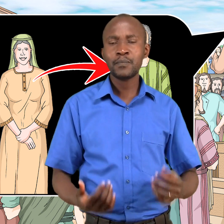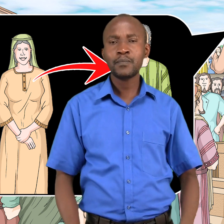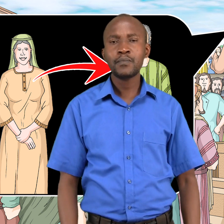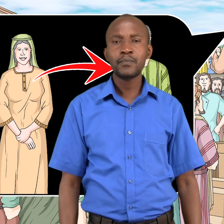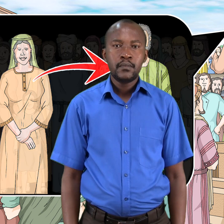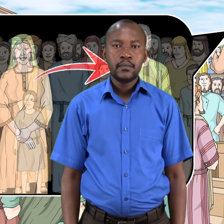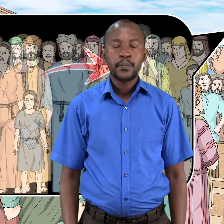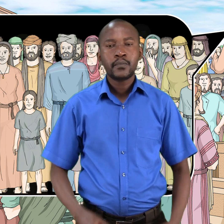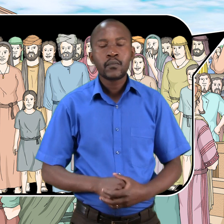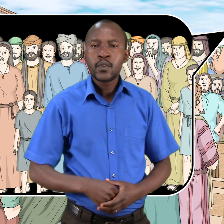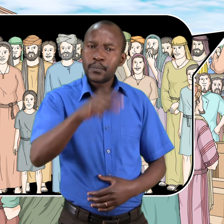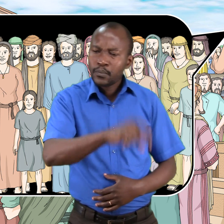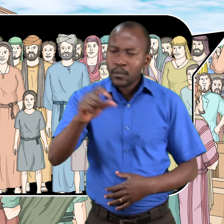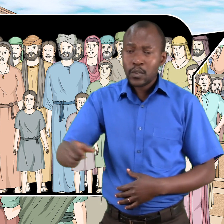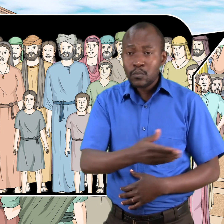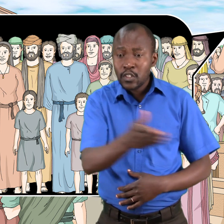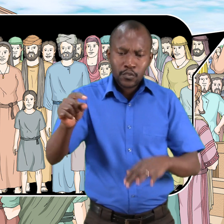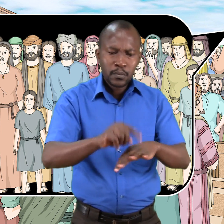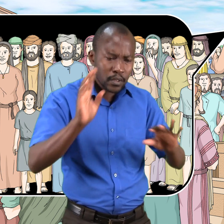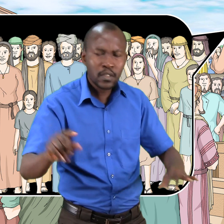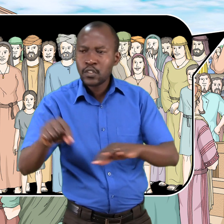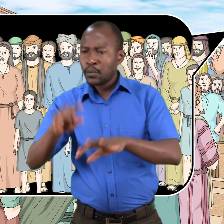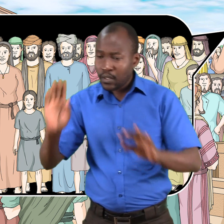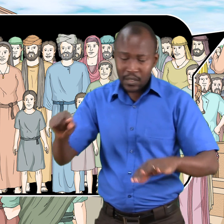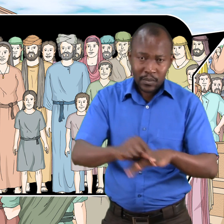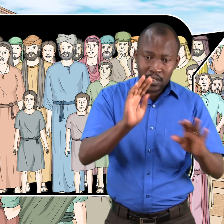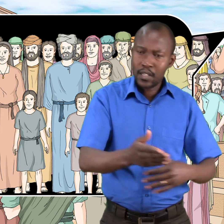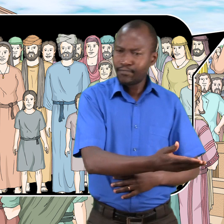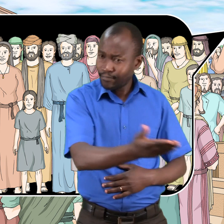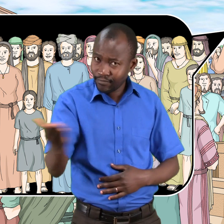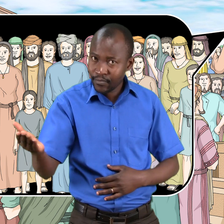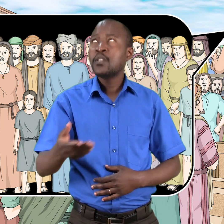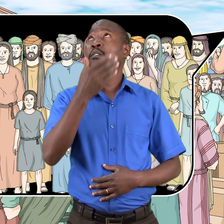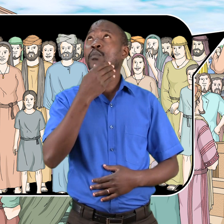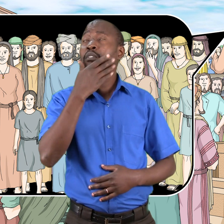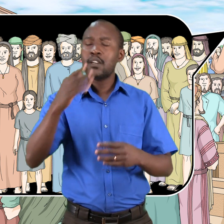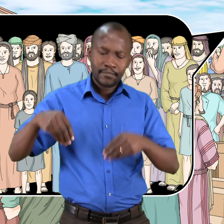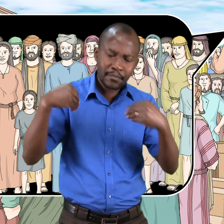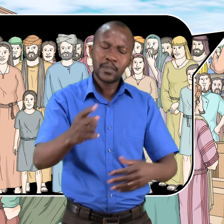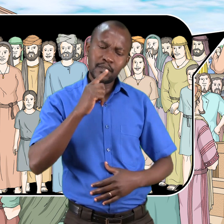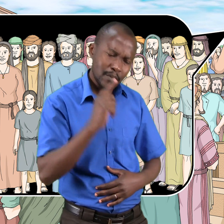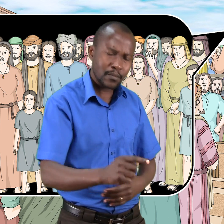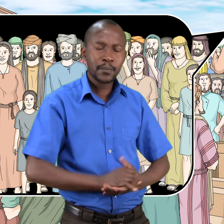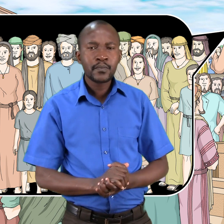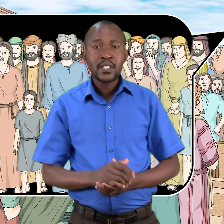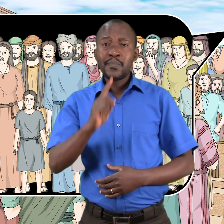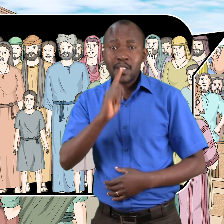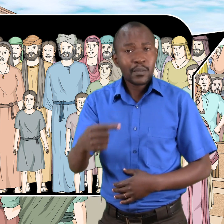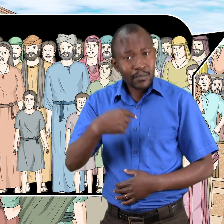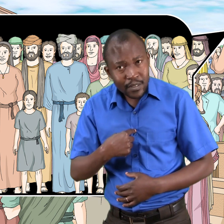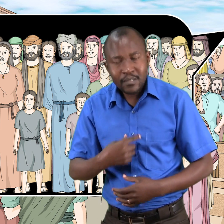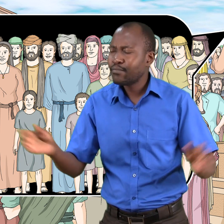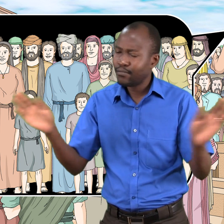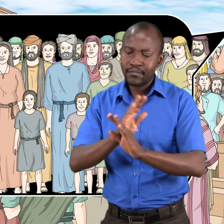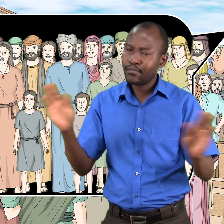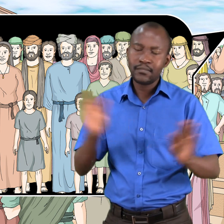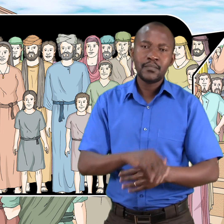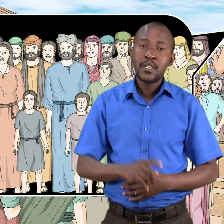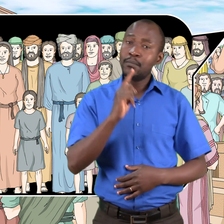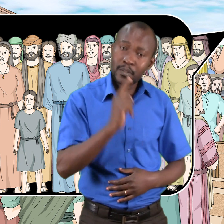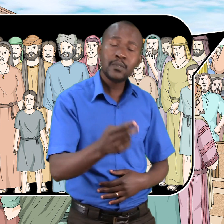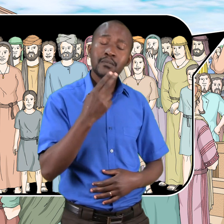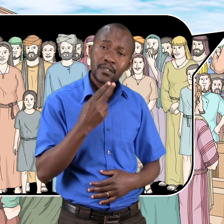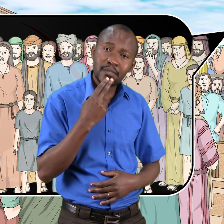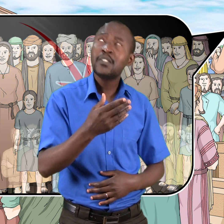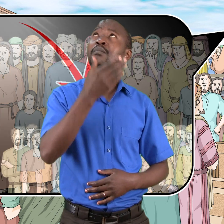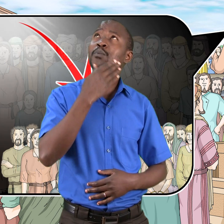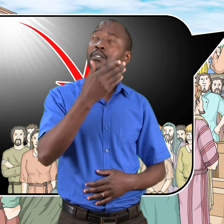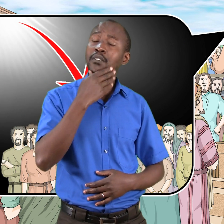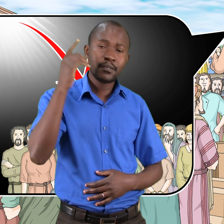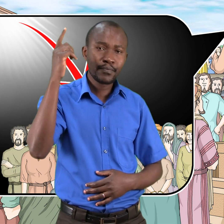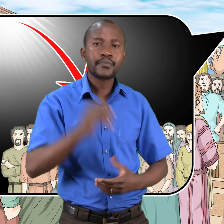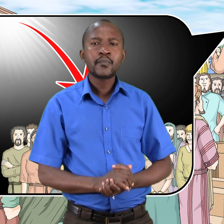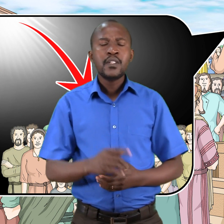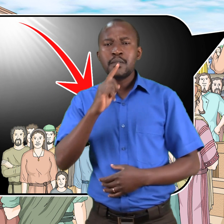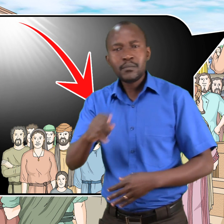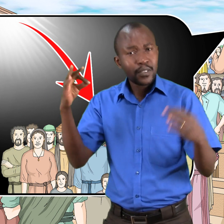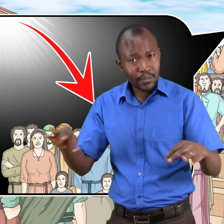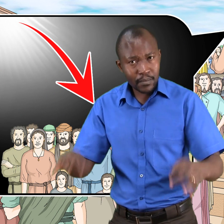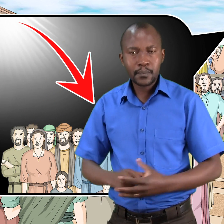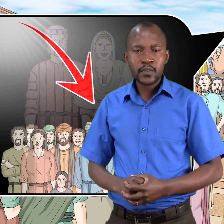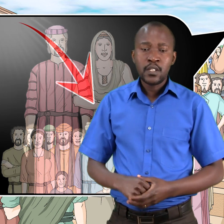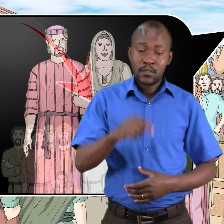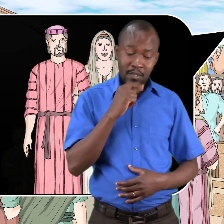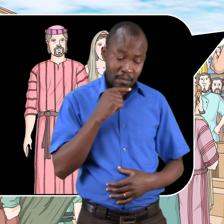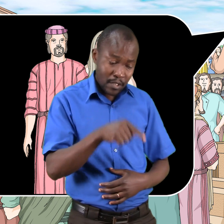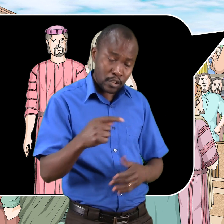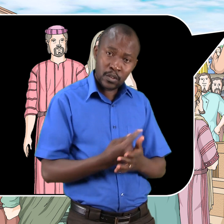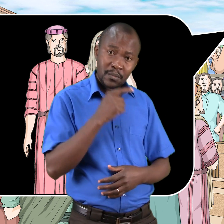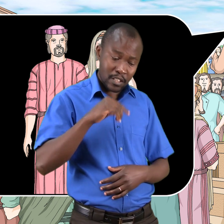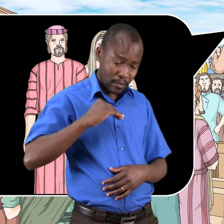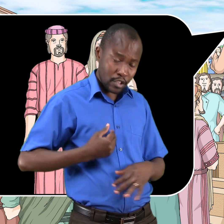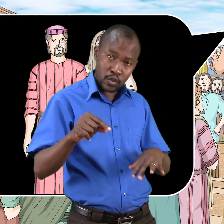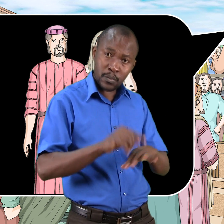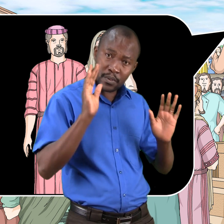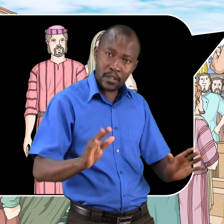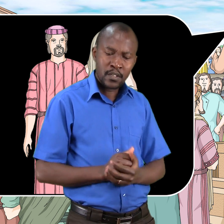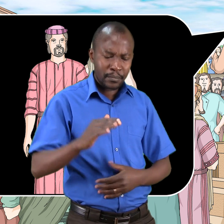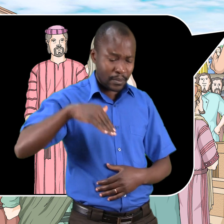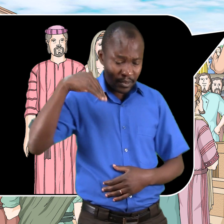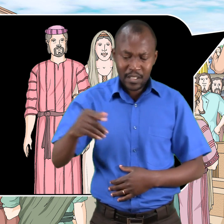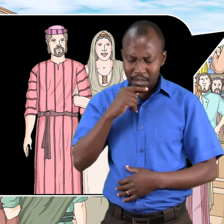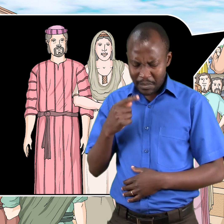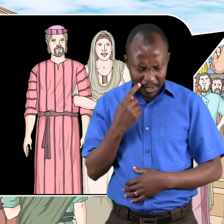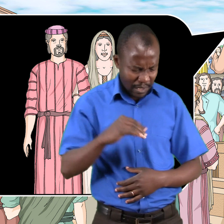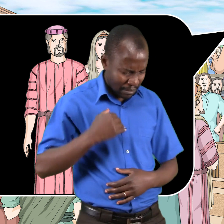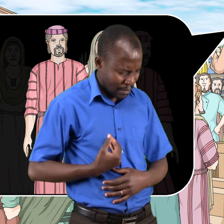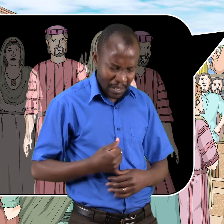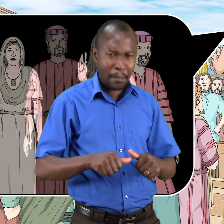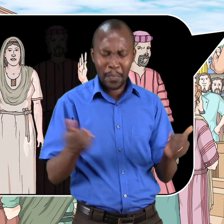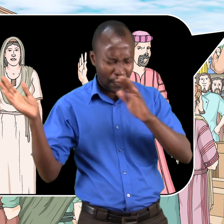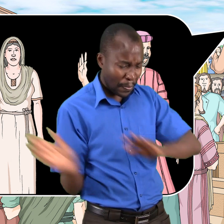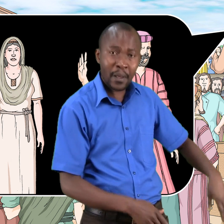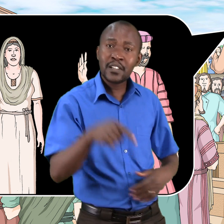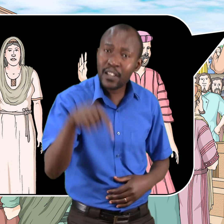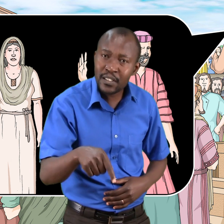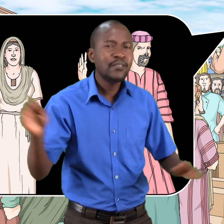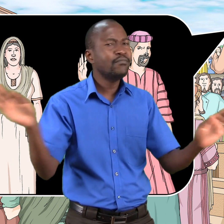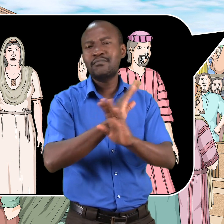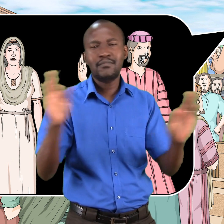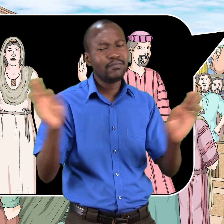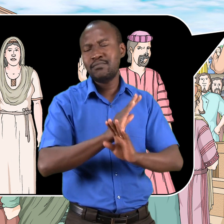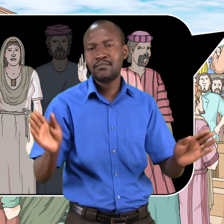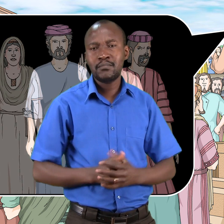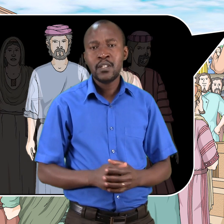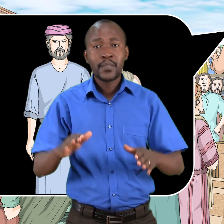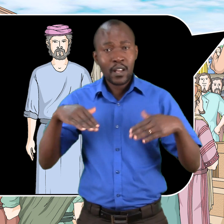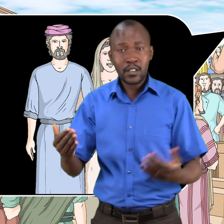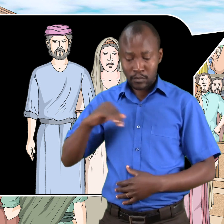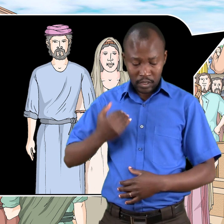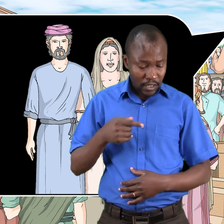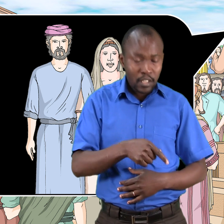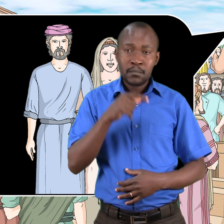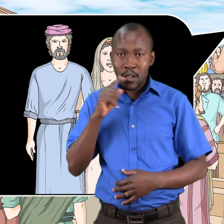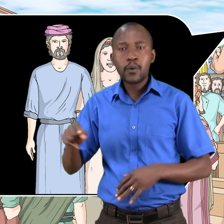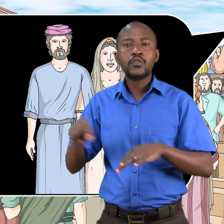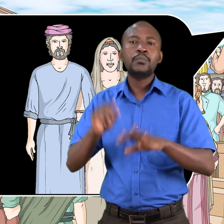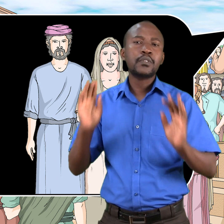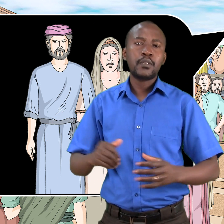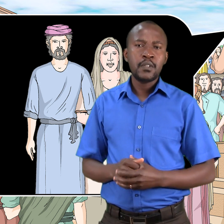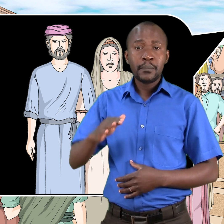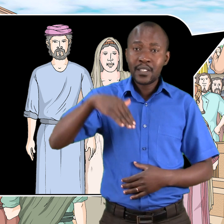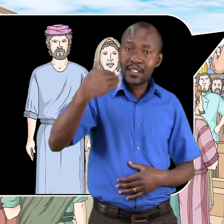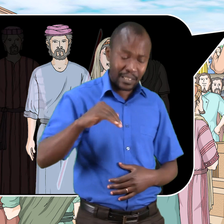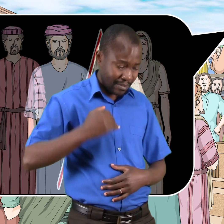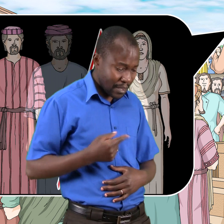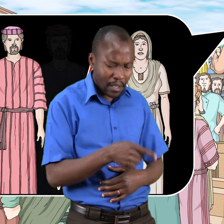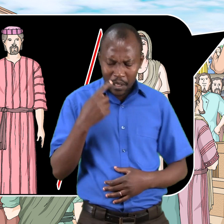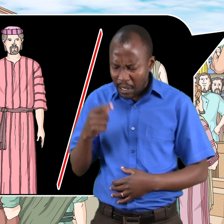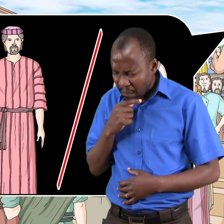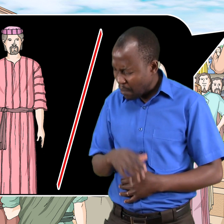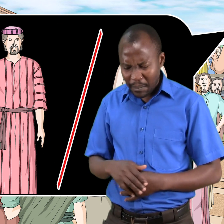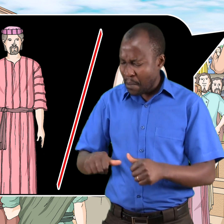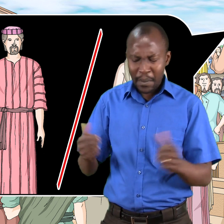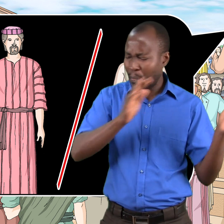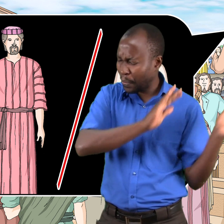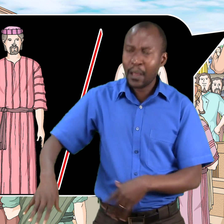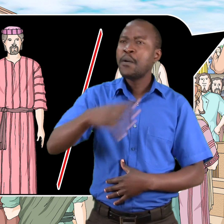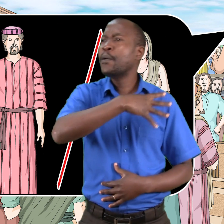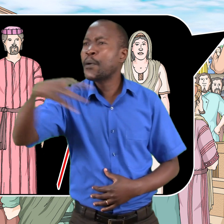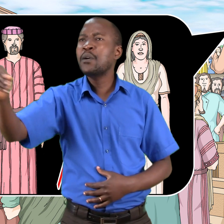To the married I give this command (not I, but the Lord): A wife must not separate from her husband.